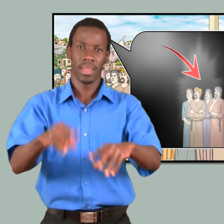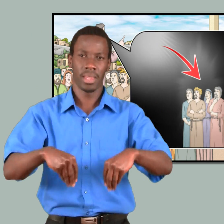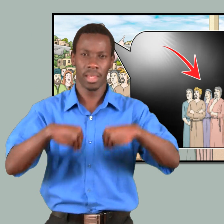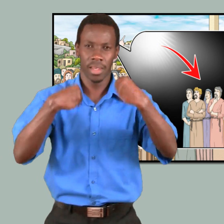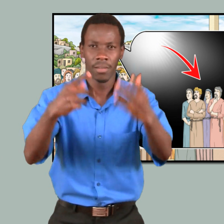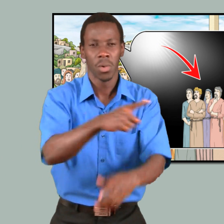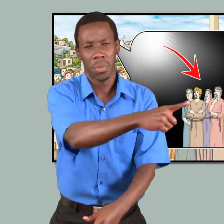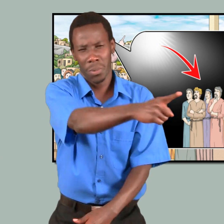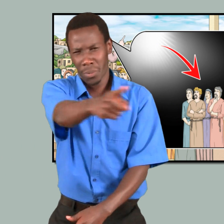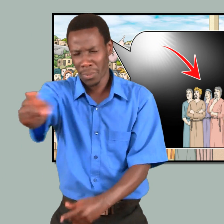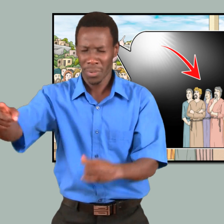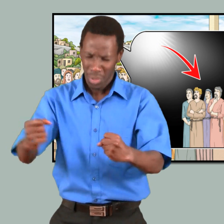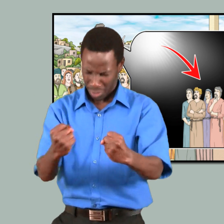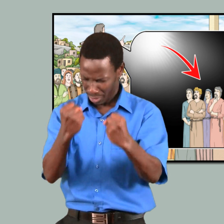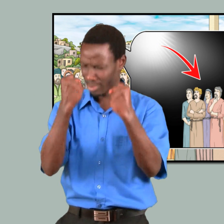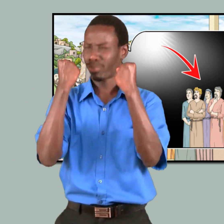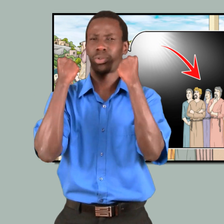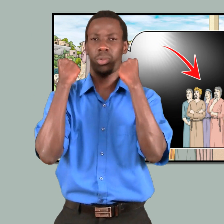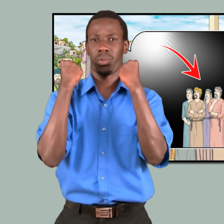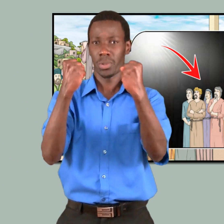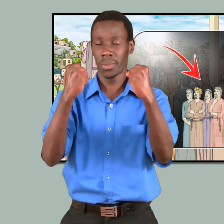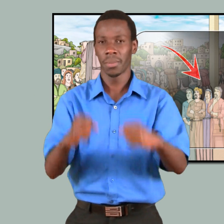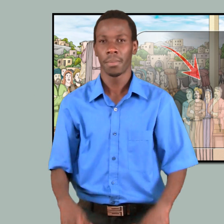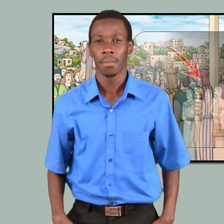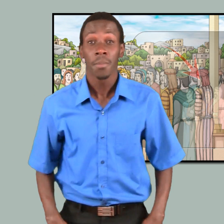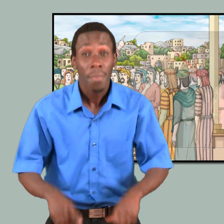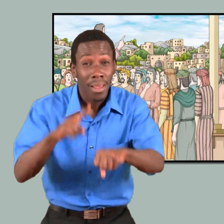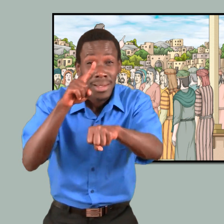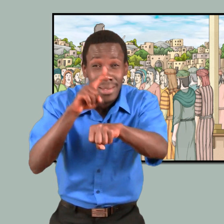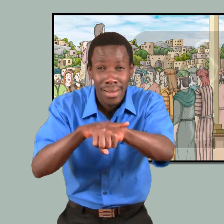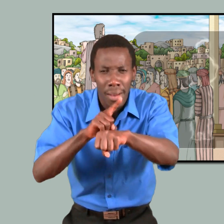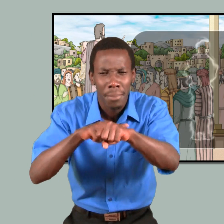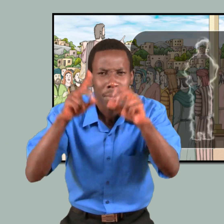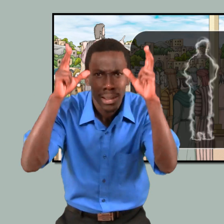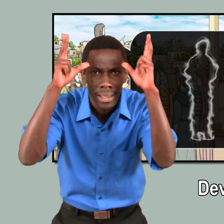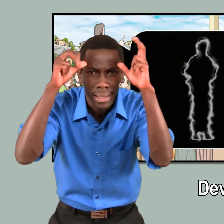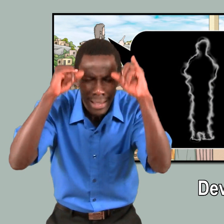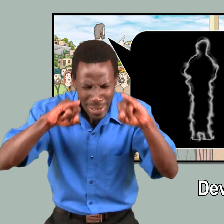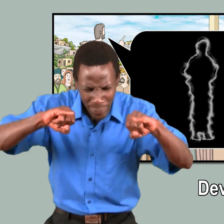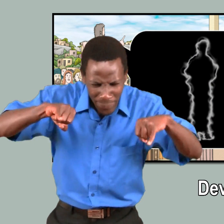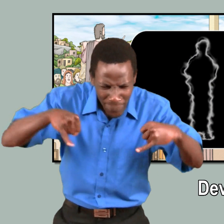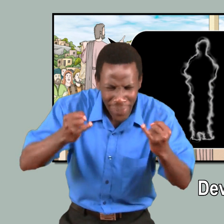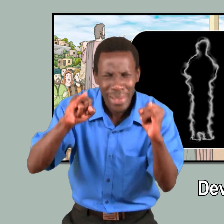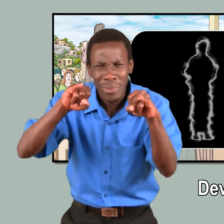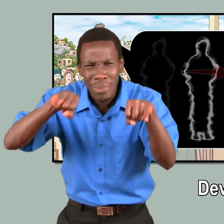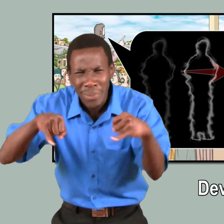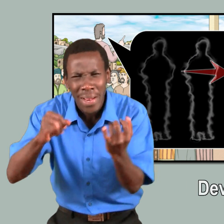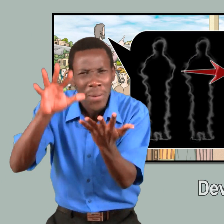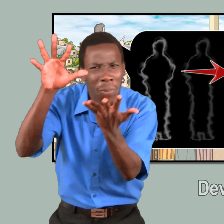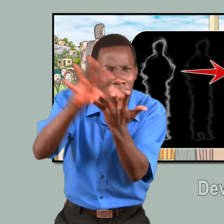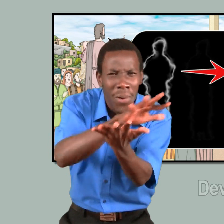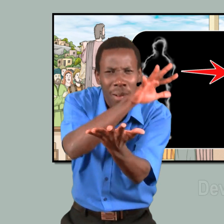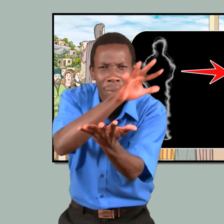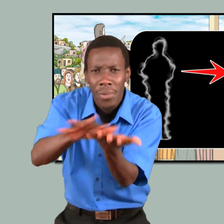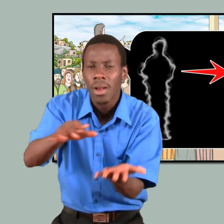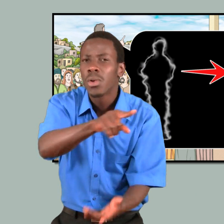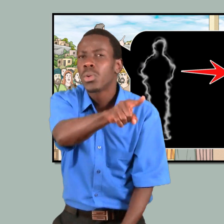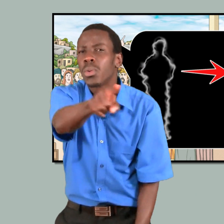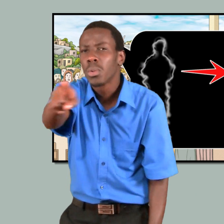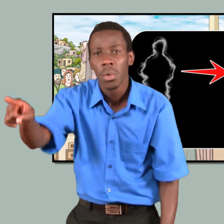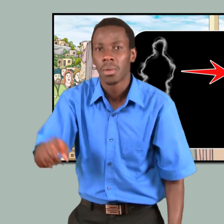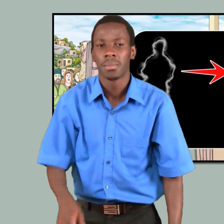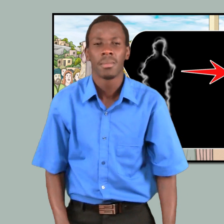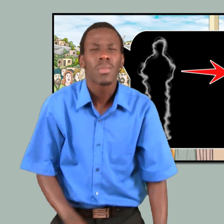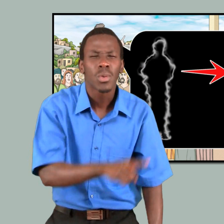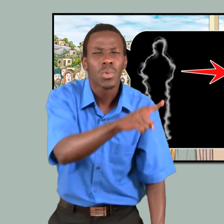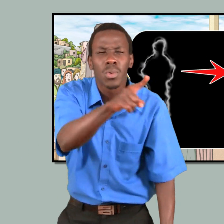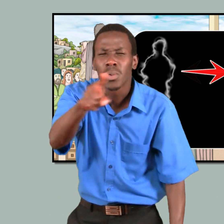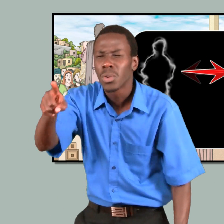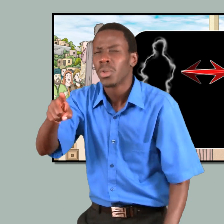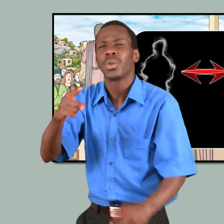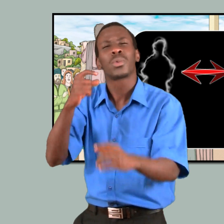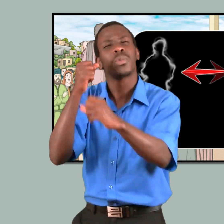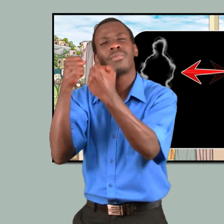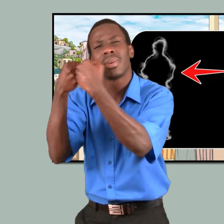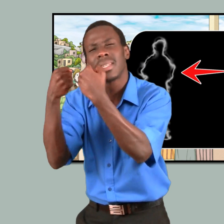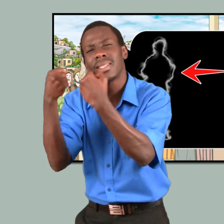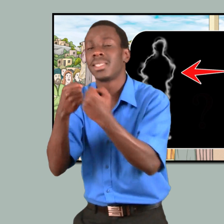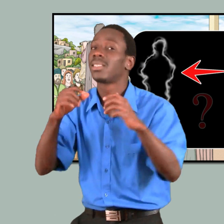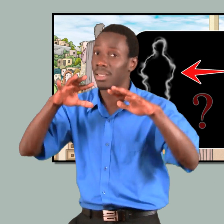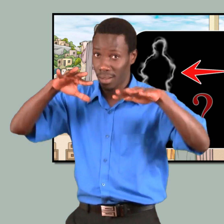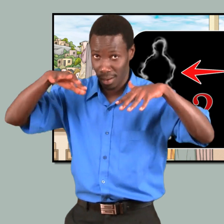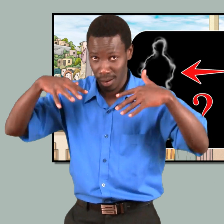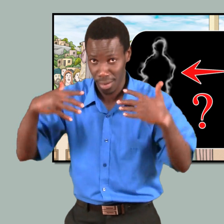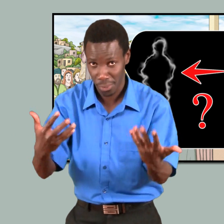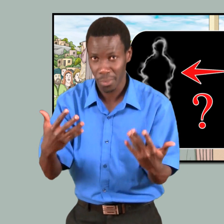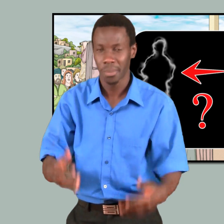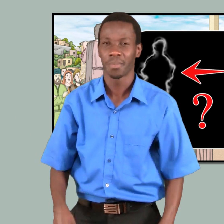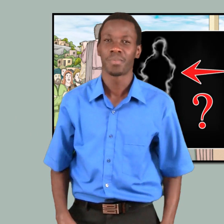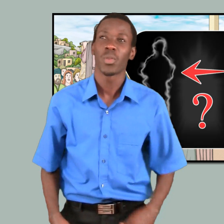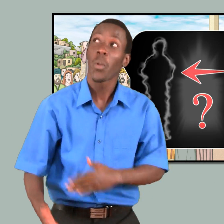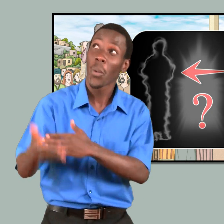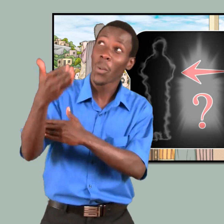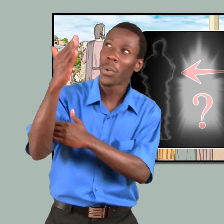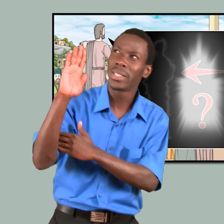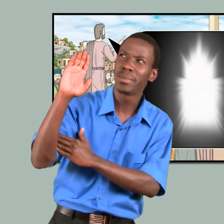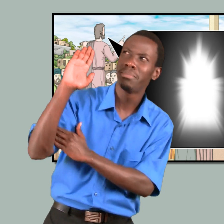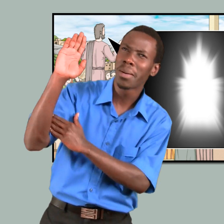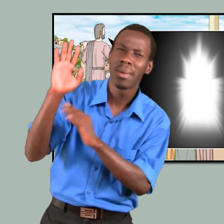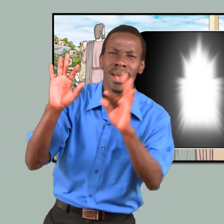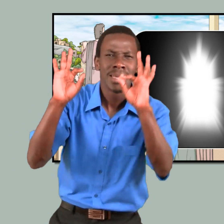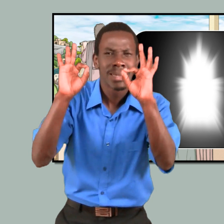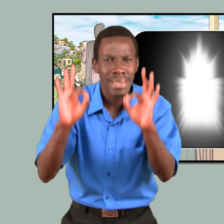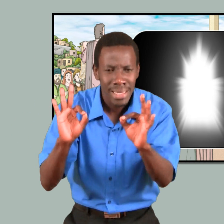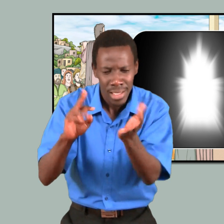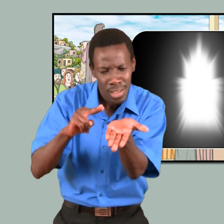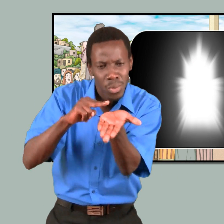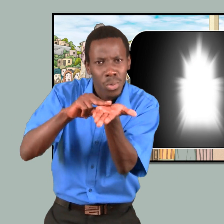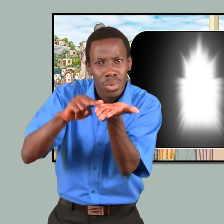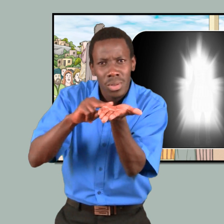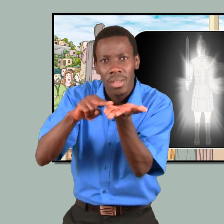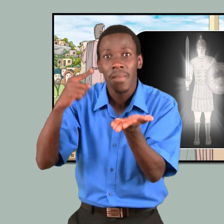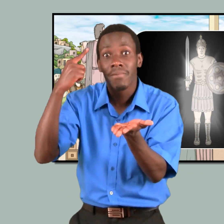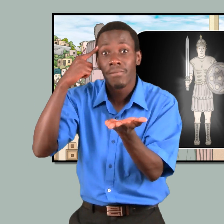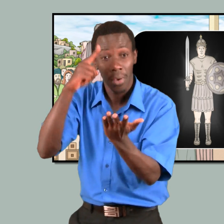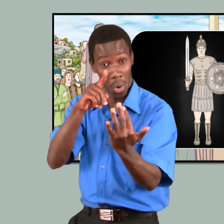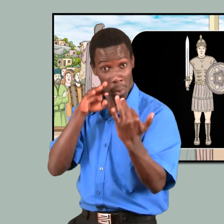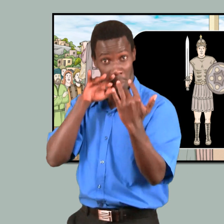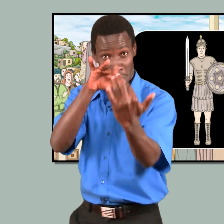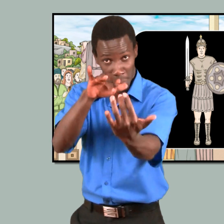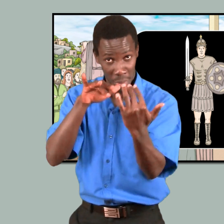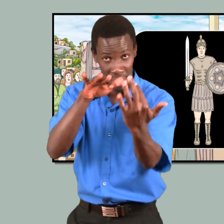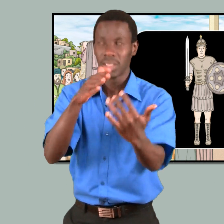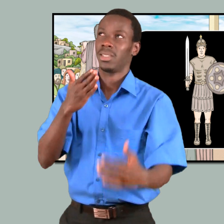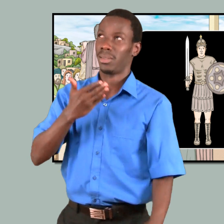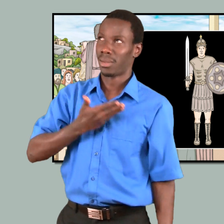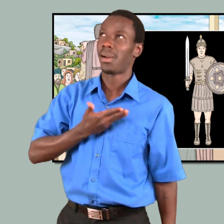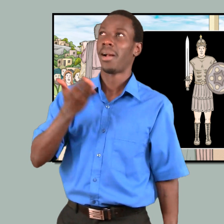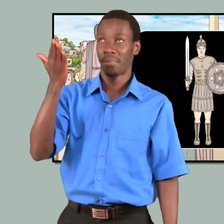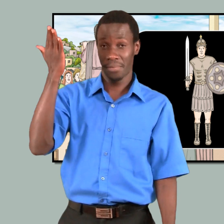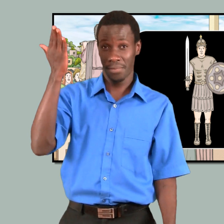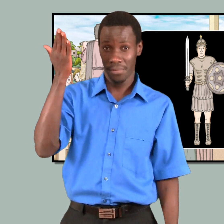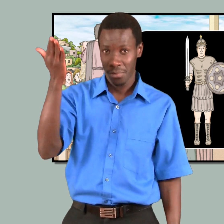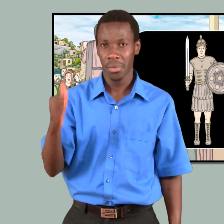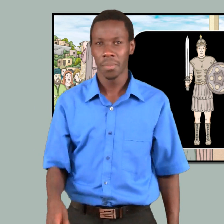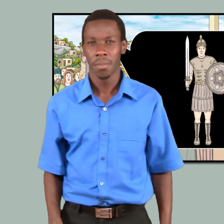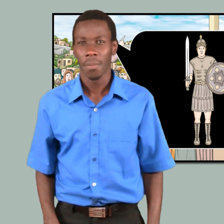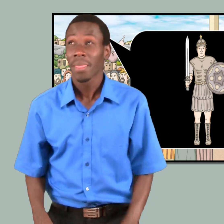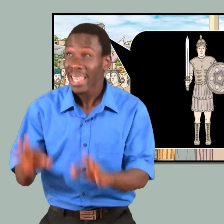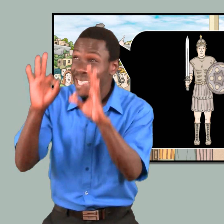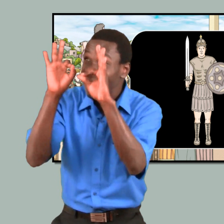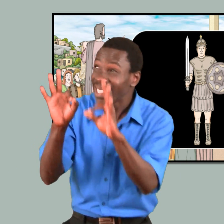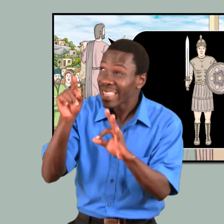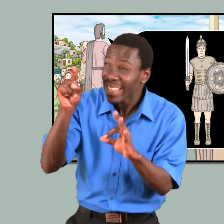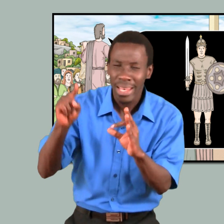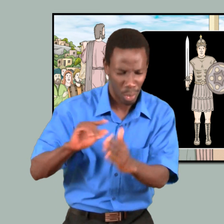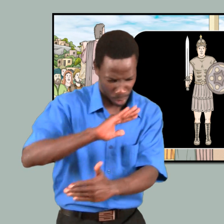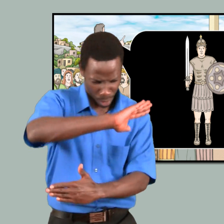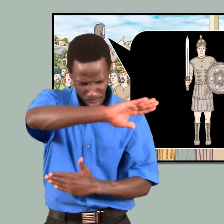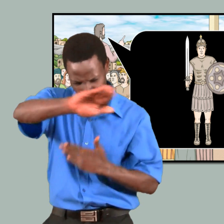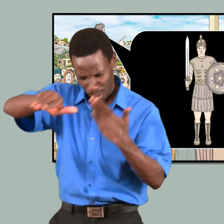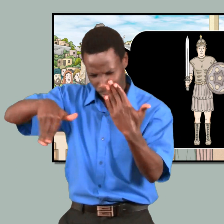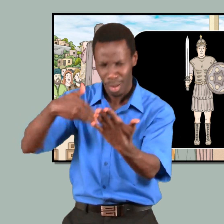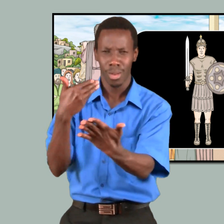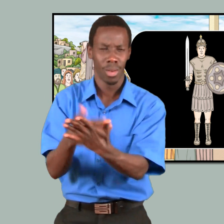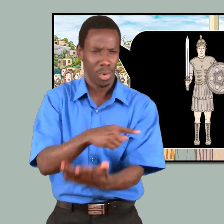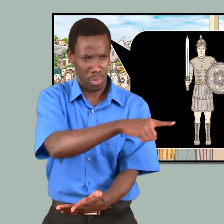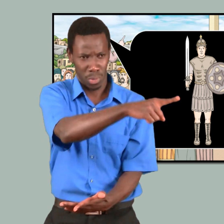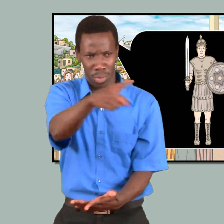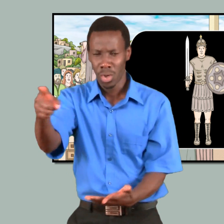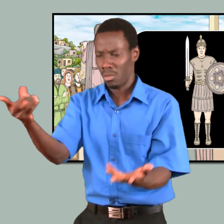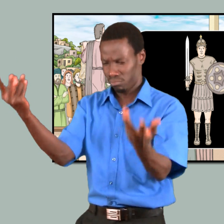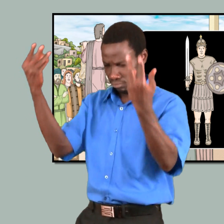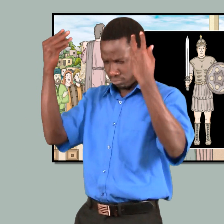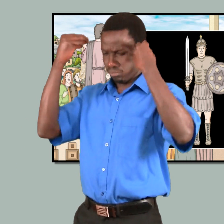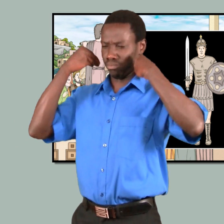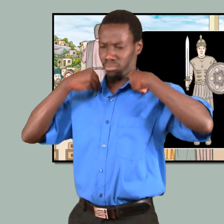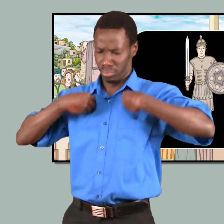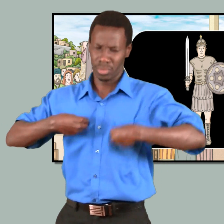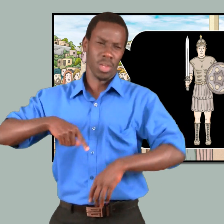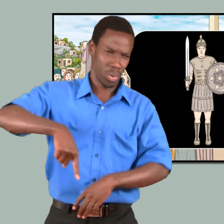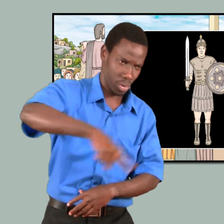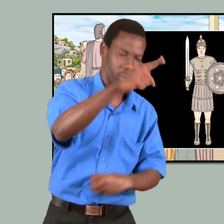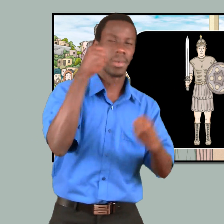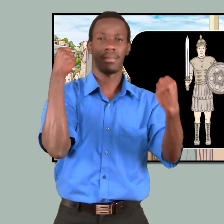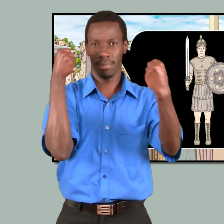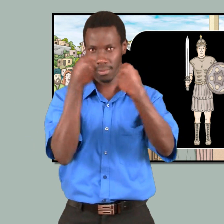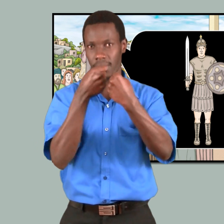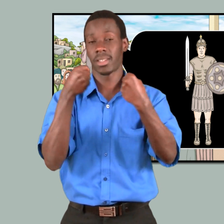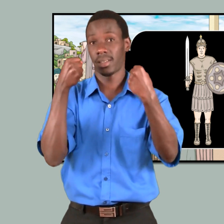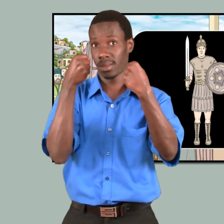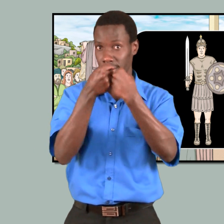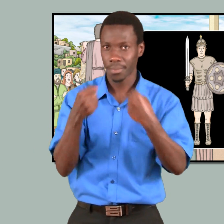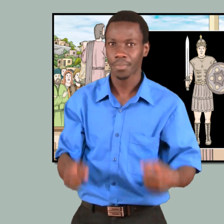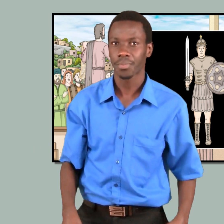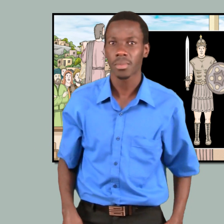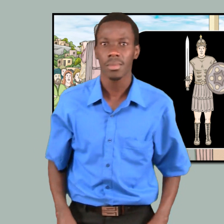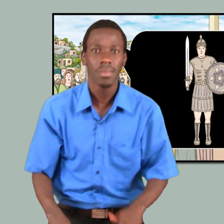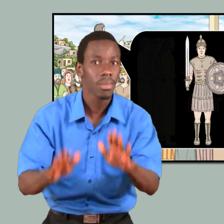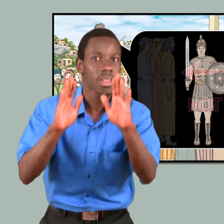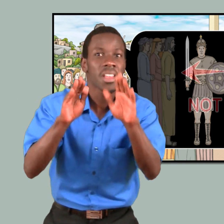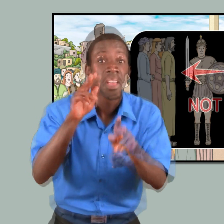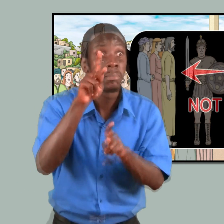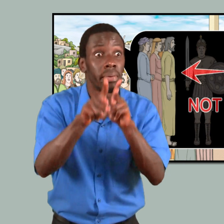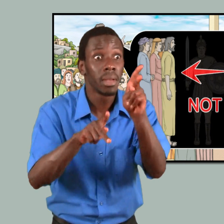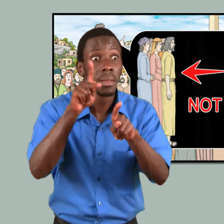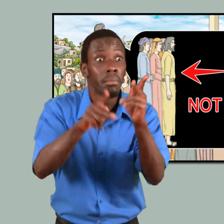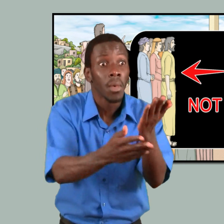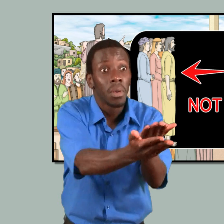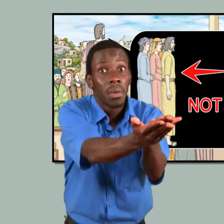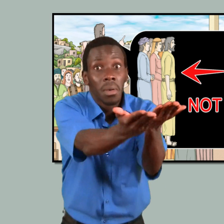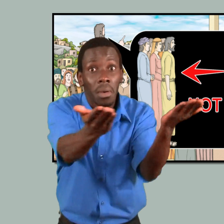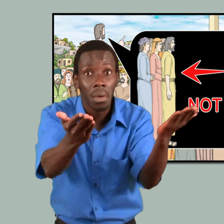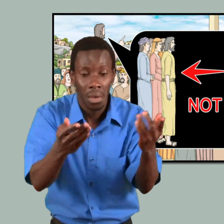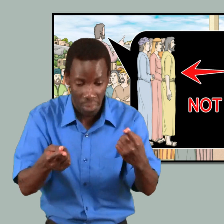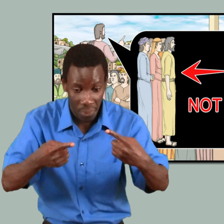Put on the full armor of God, so that you can make your stand against the devil’s schemes.